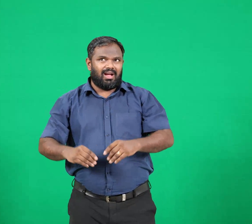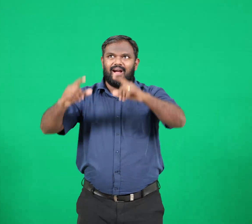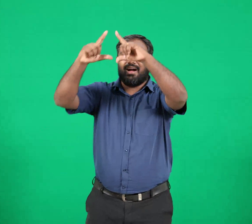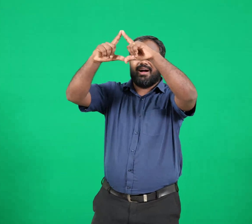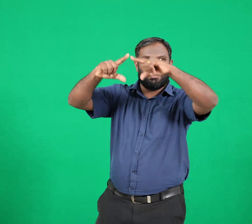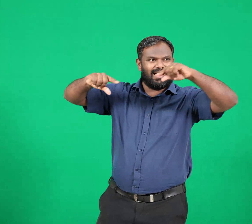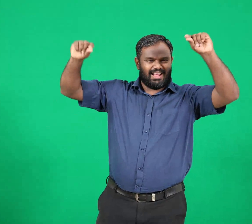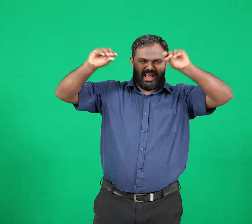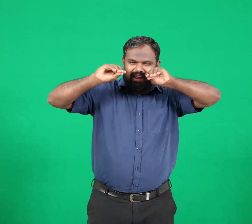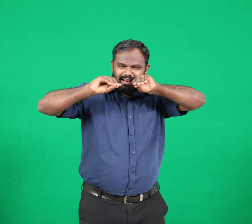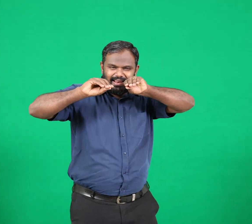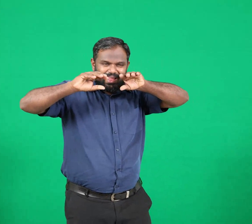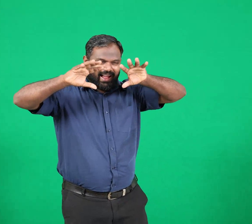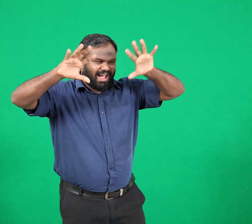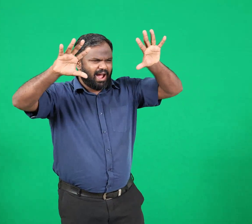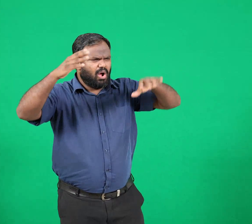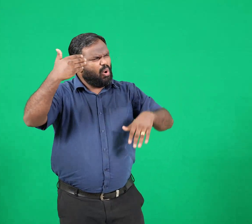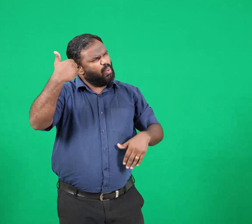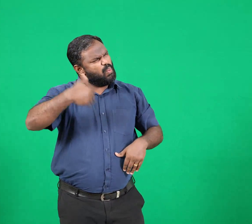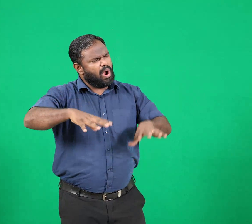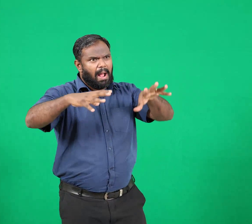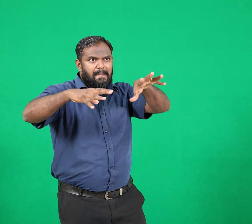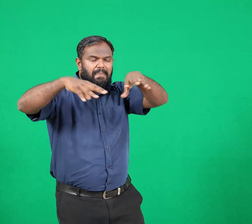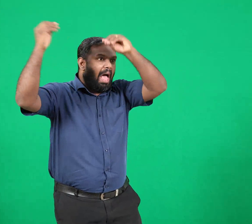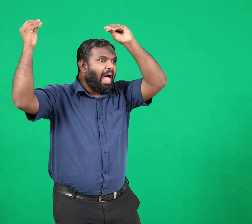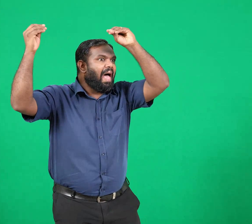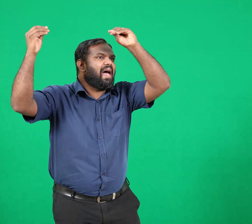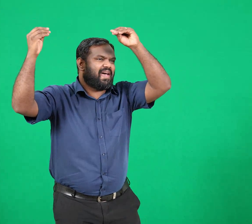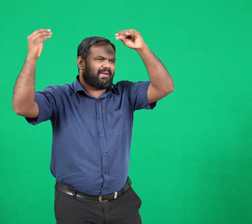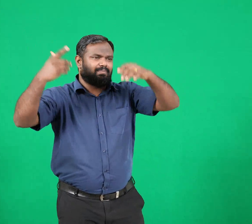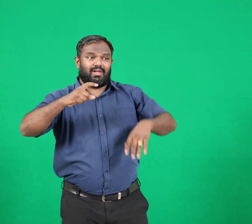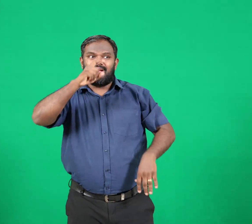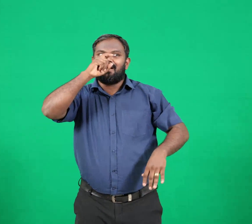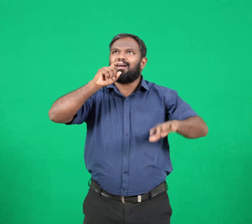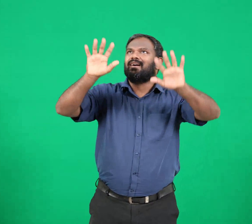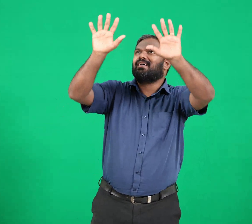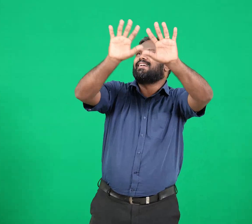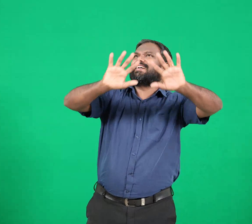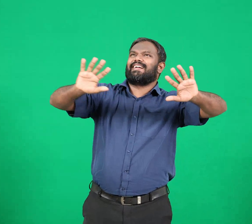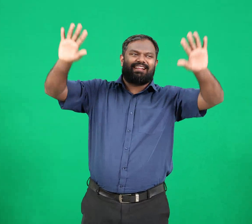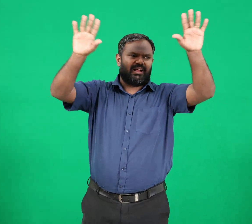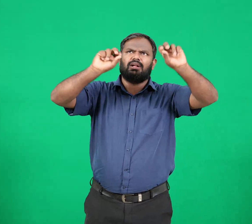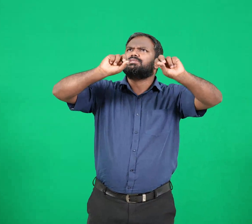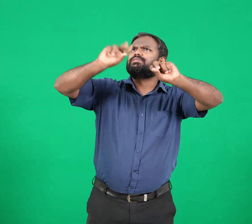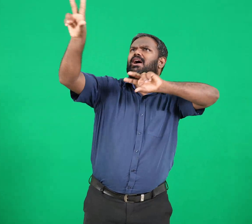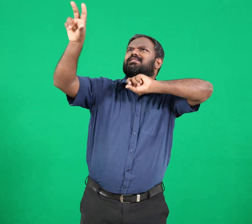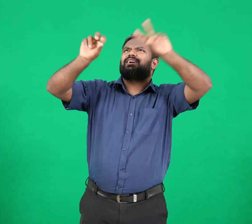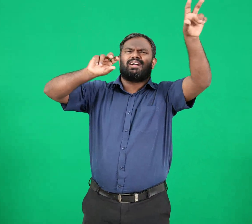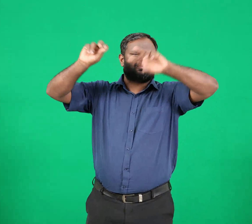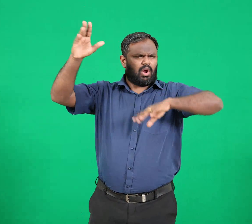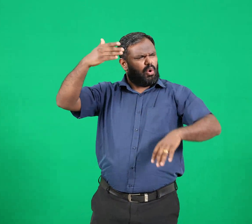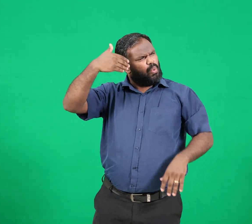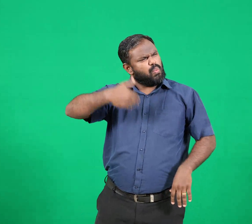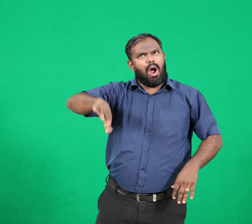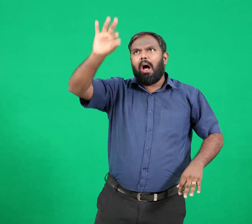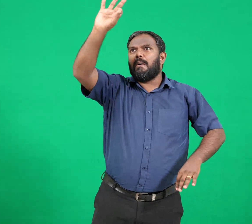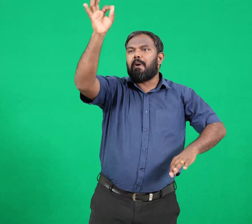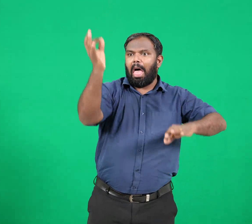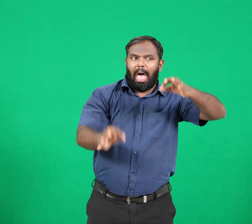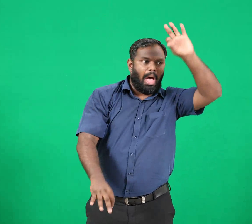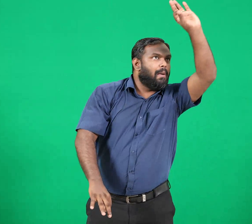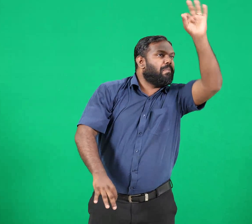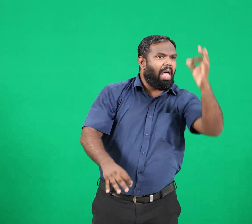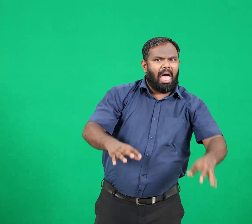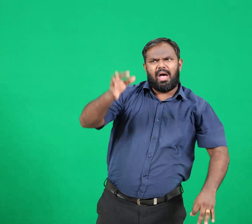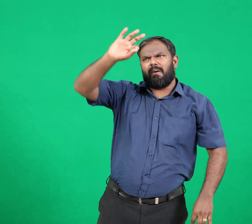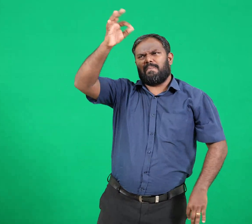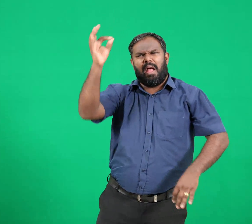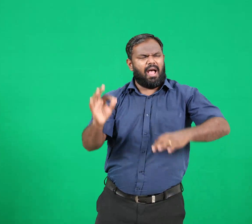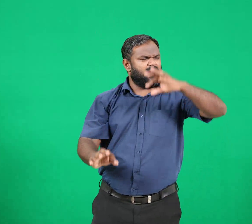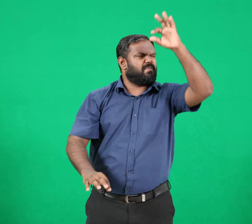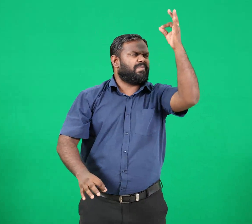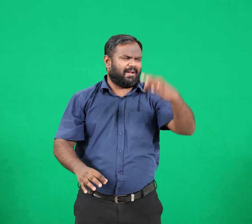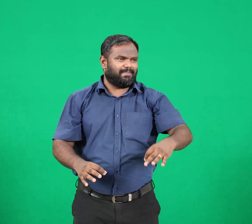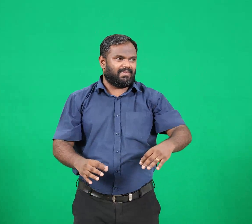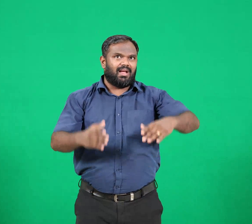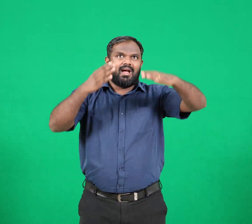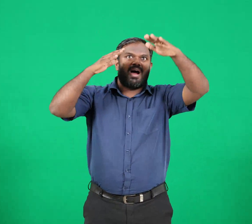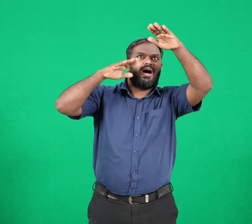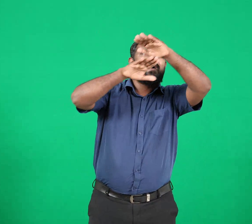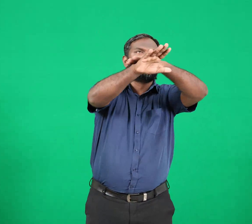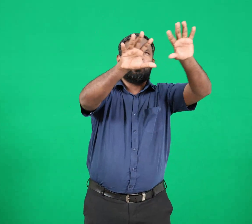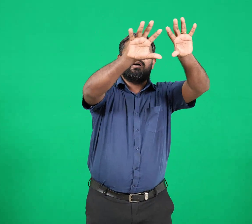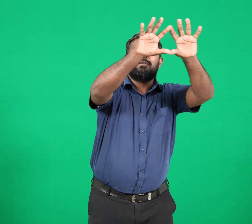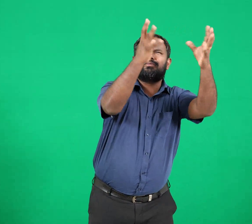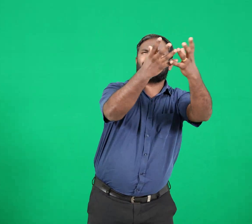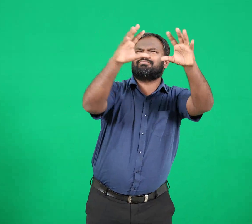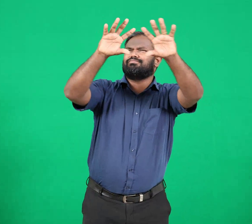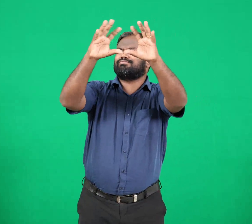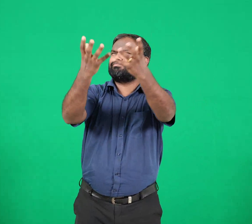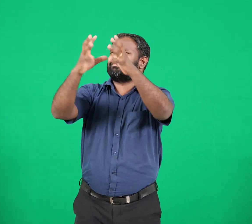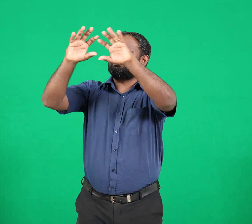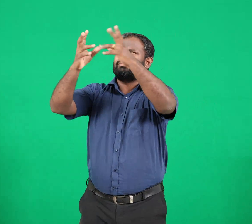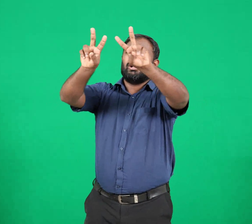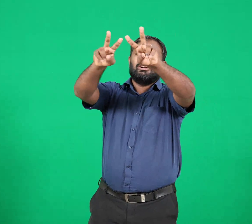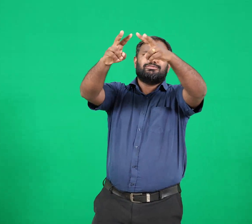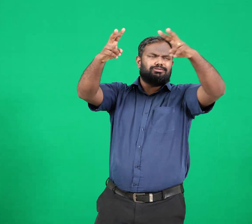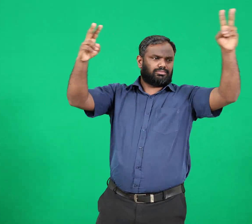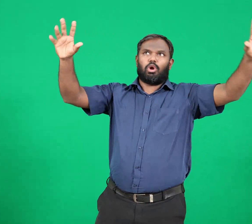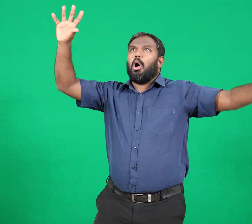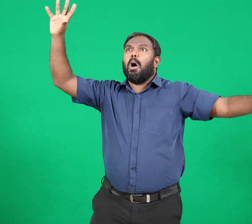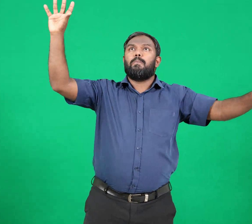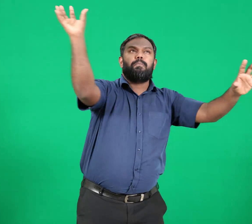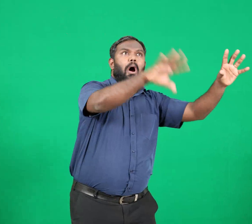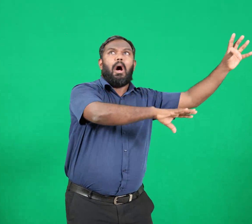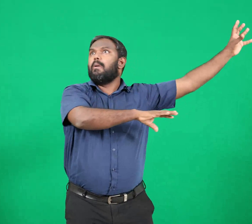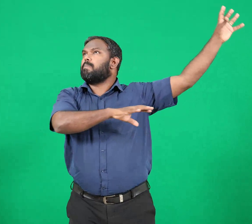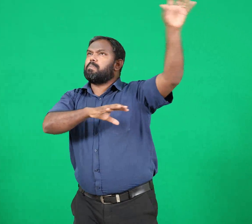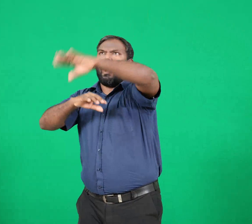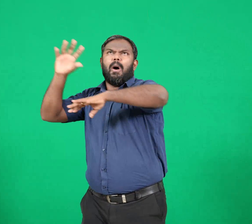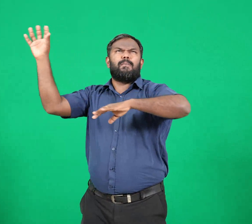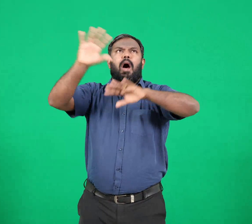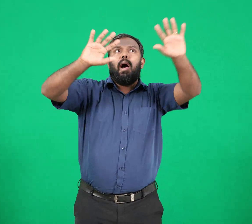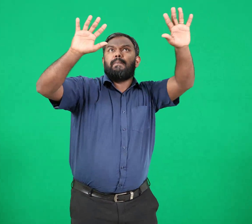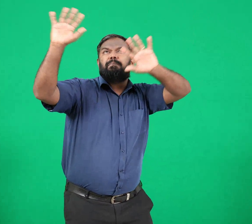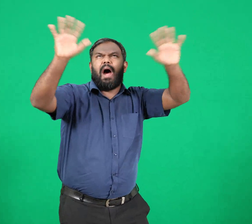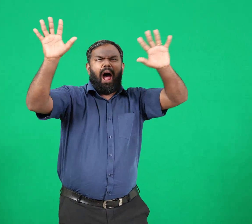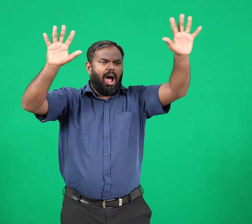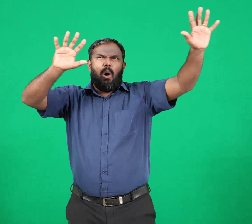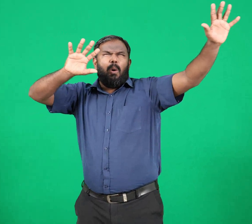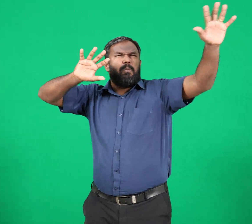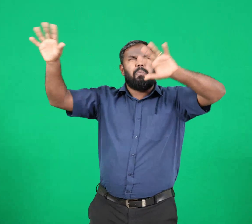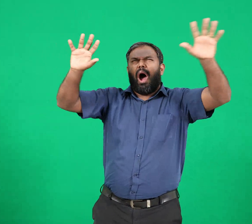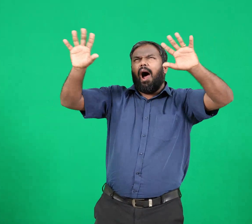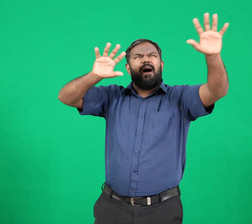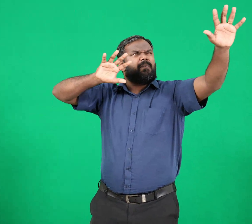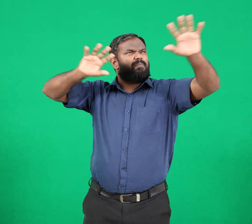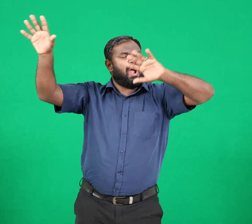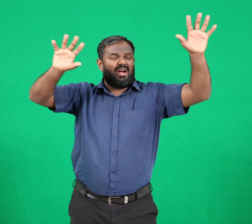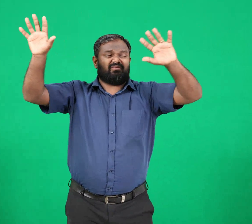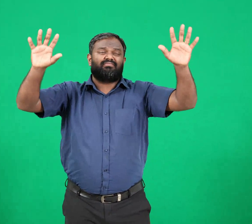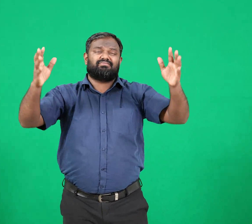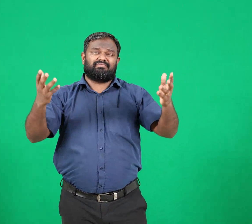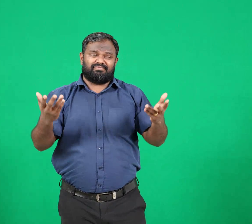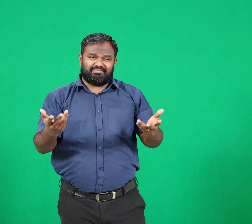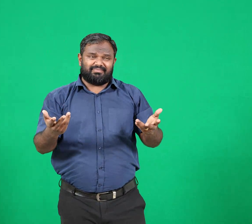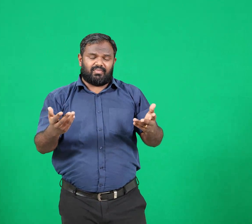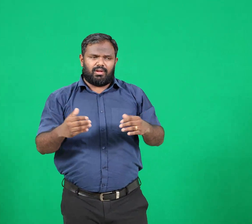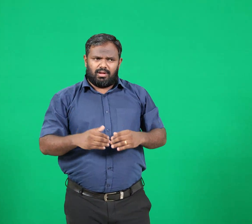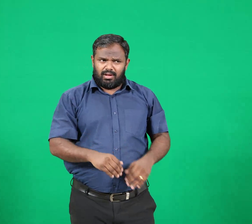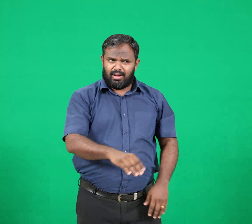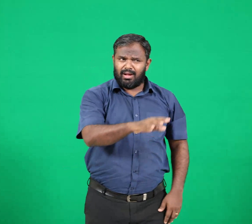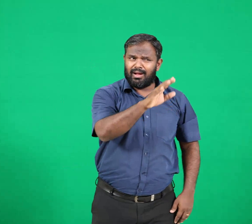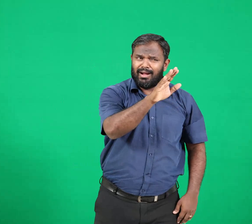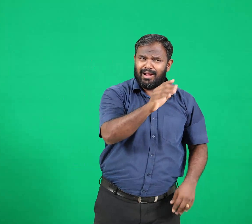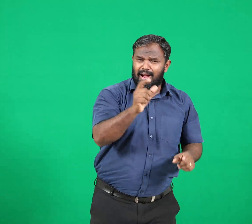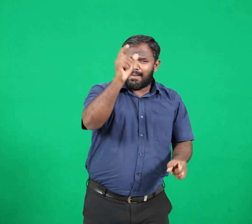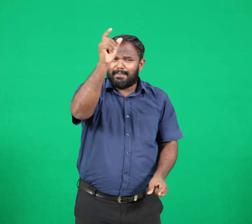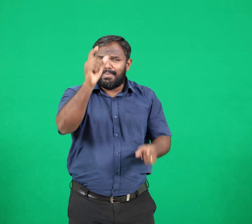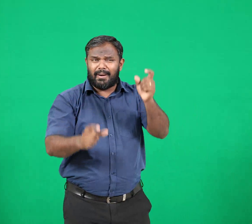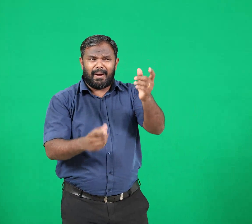the stars will fall from the sky, and the powers of the heavens will be shaken.